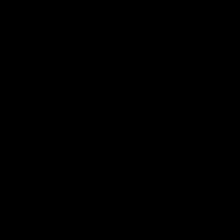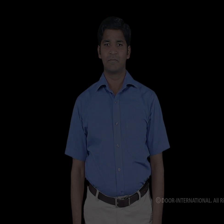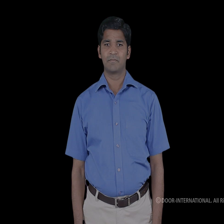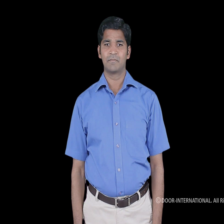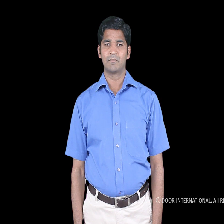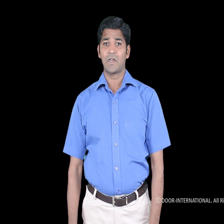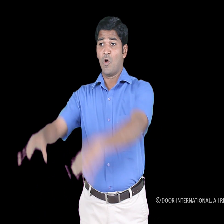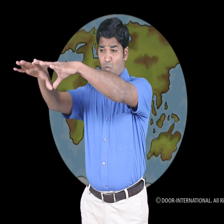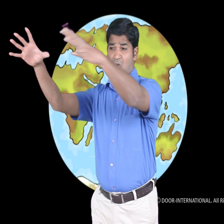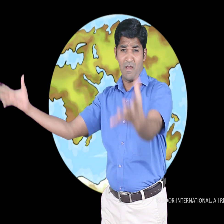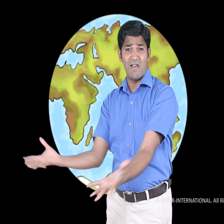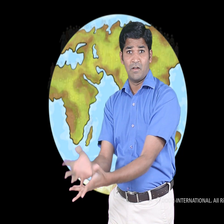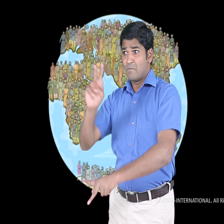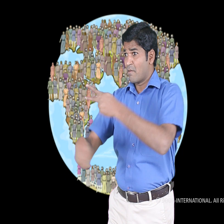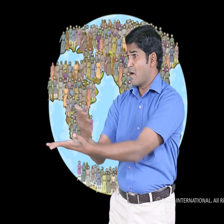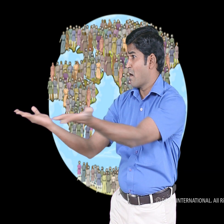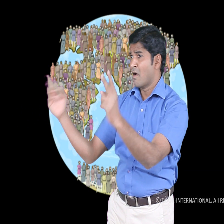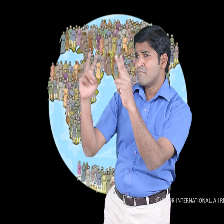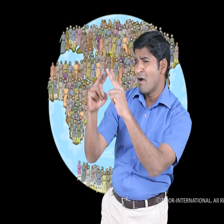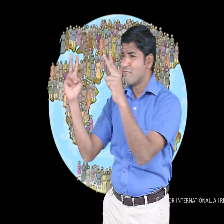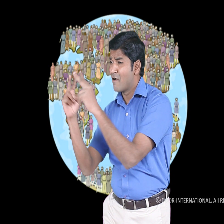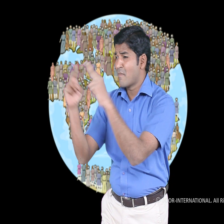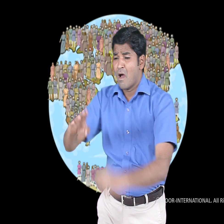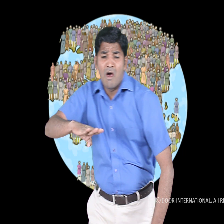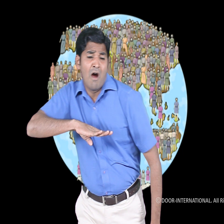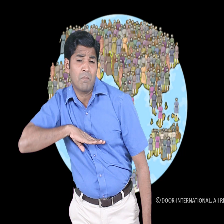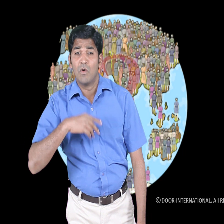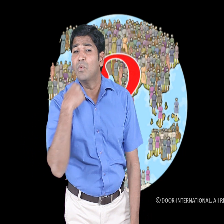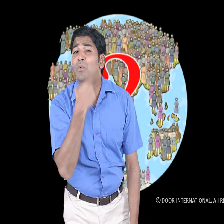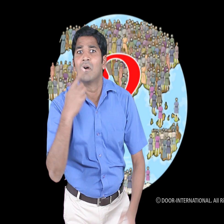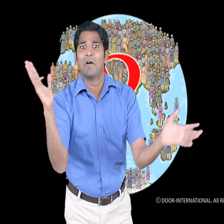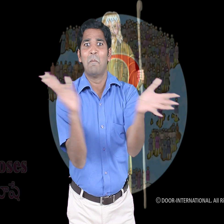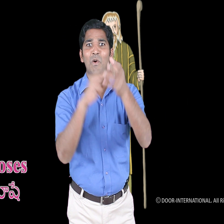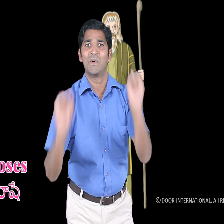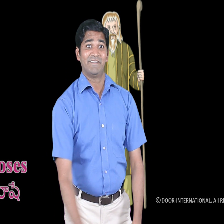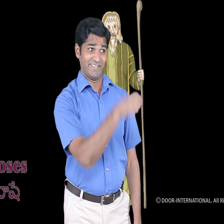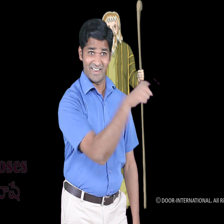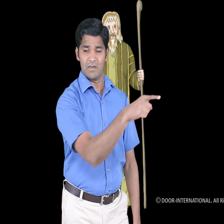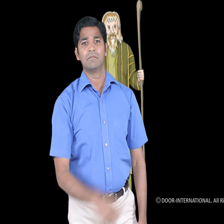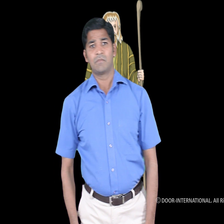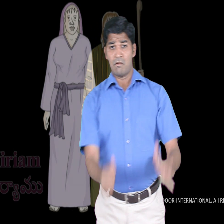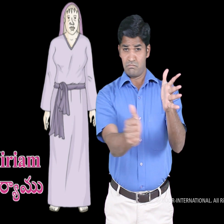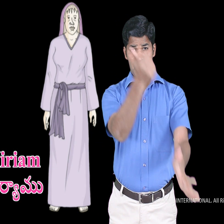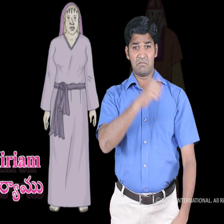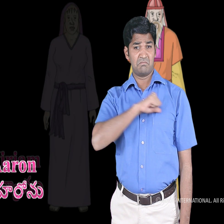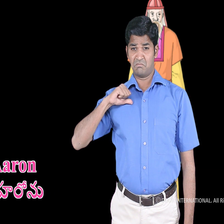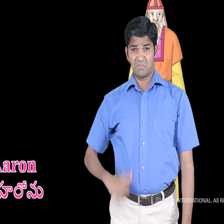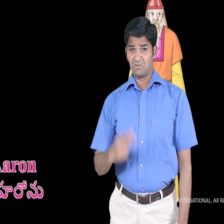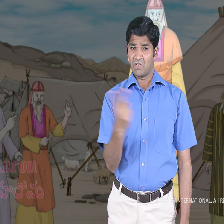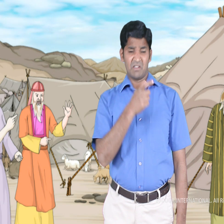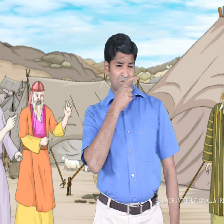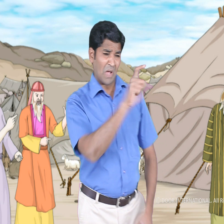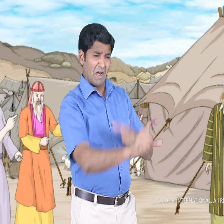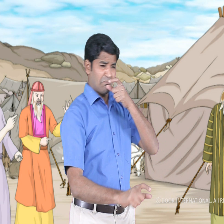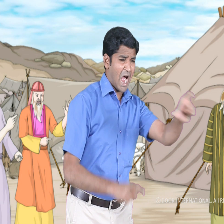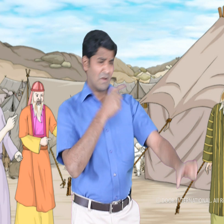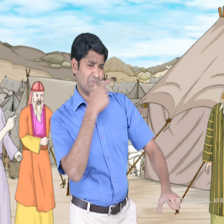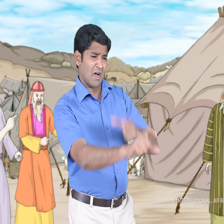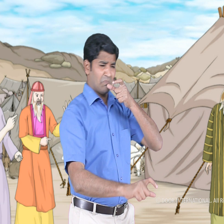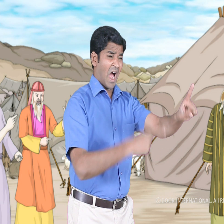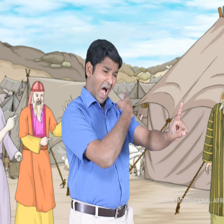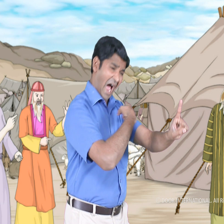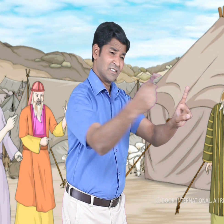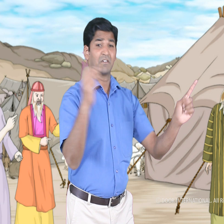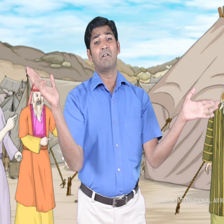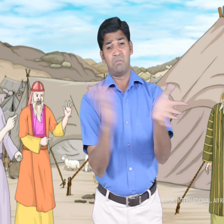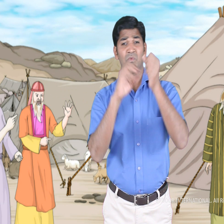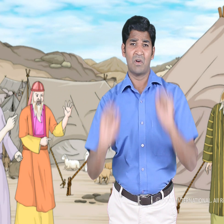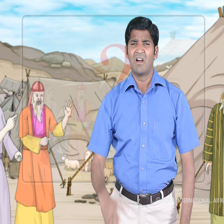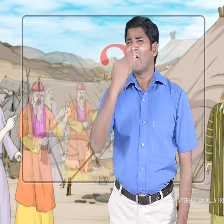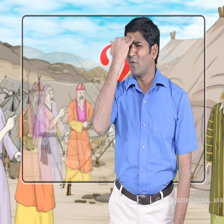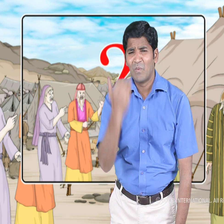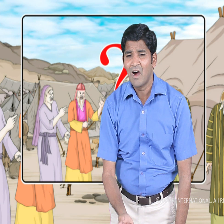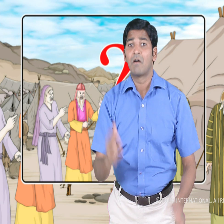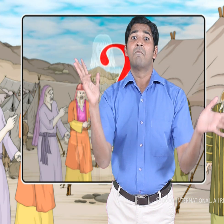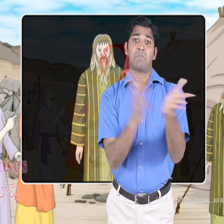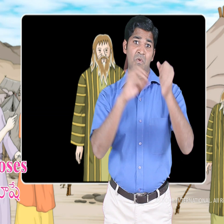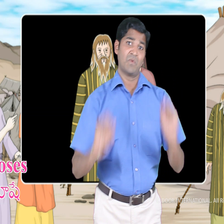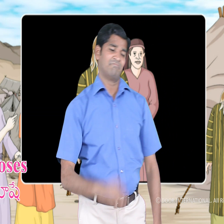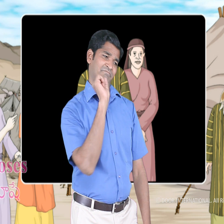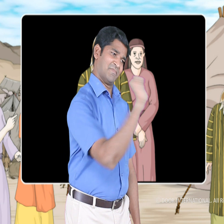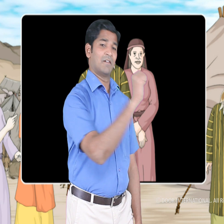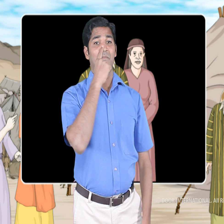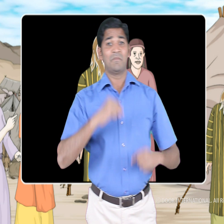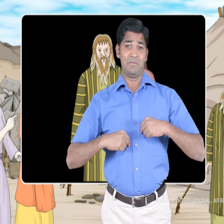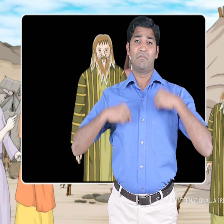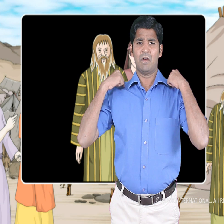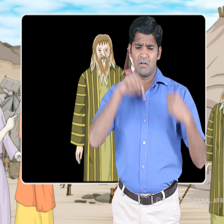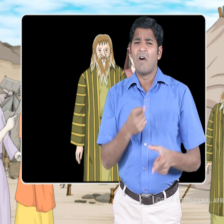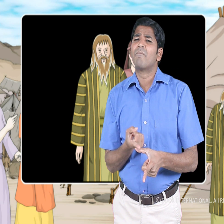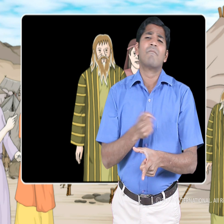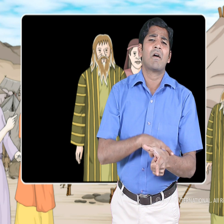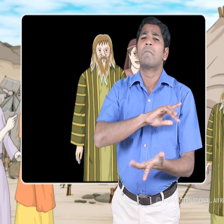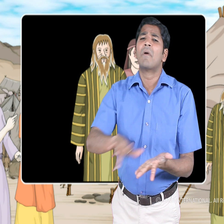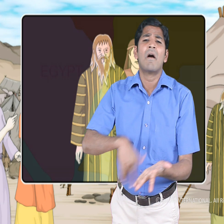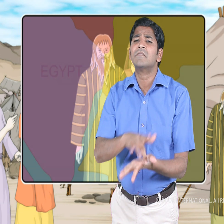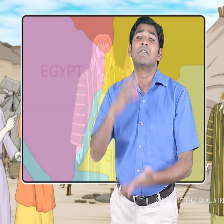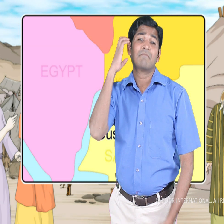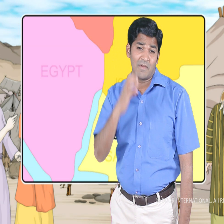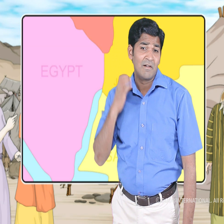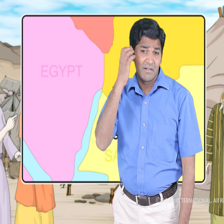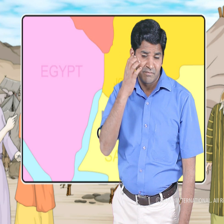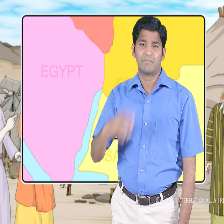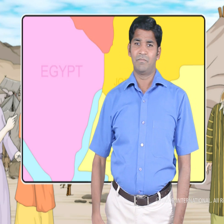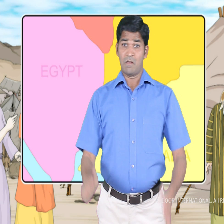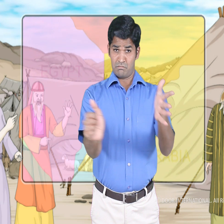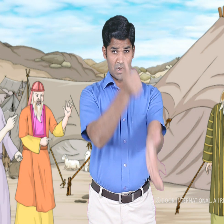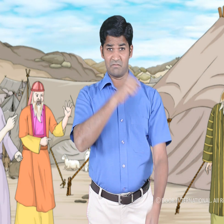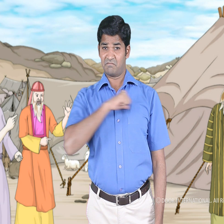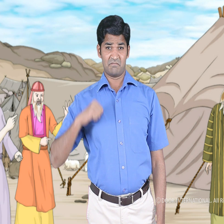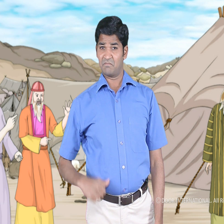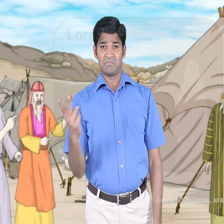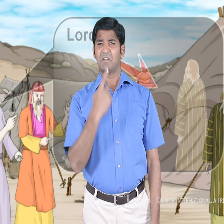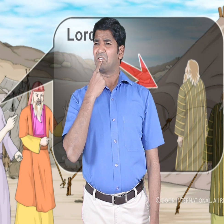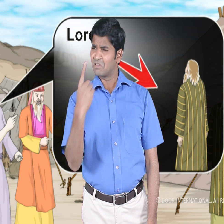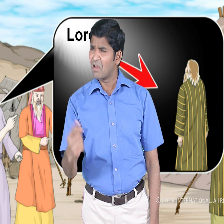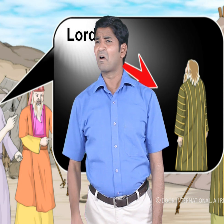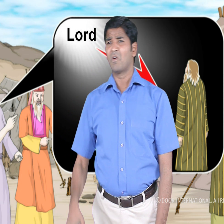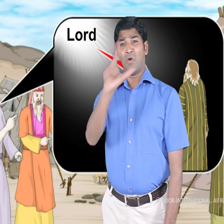Then Miriam and Aaron criticized Moses because of the Cushite woman he had married, for he had taken a Cushite wife.